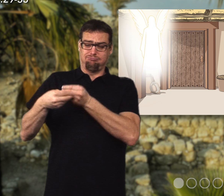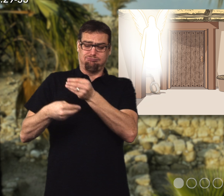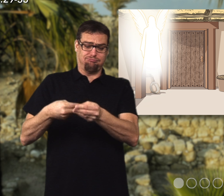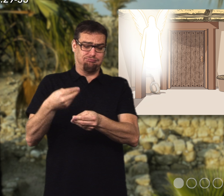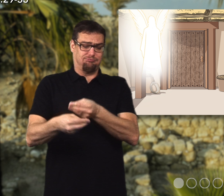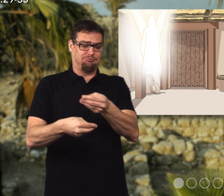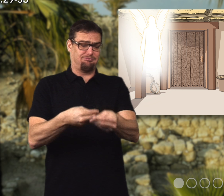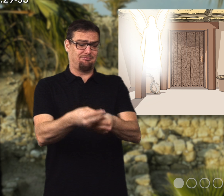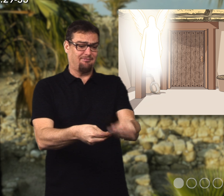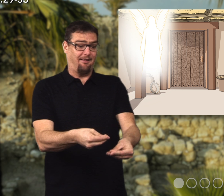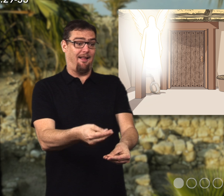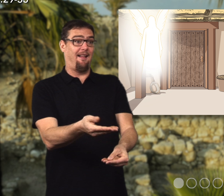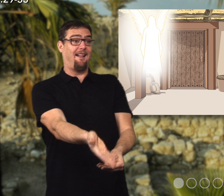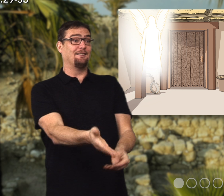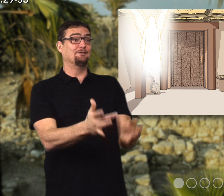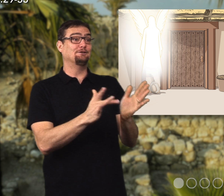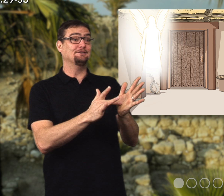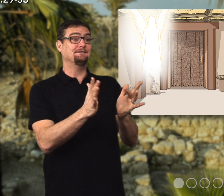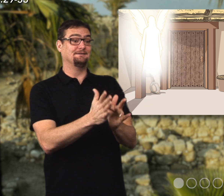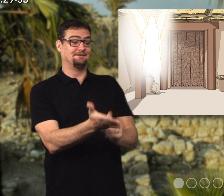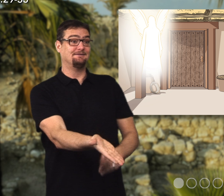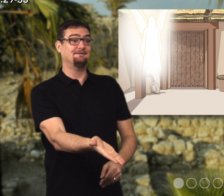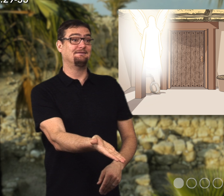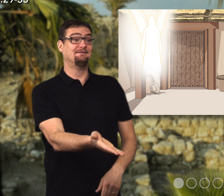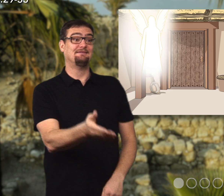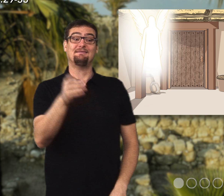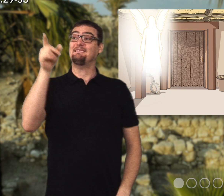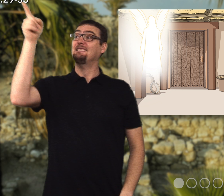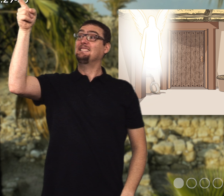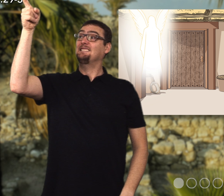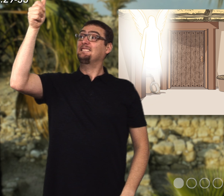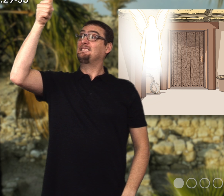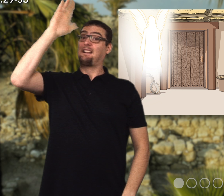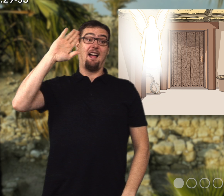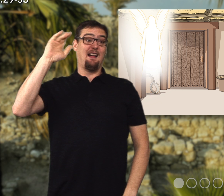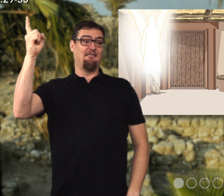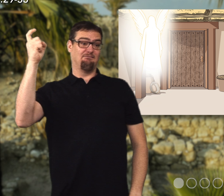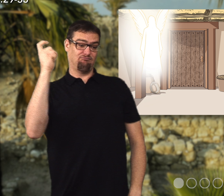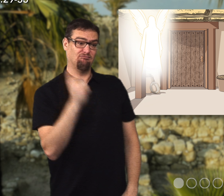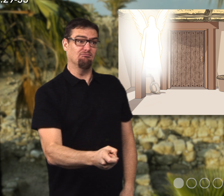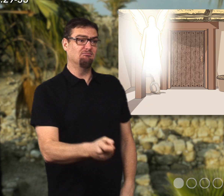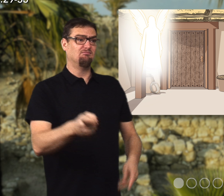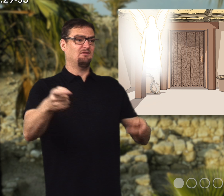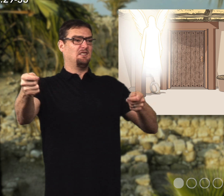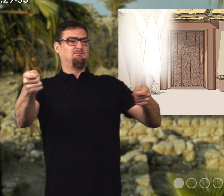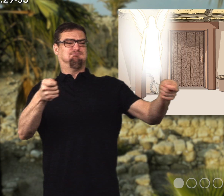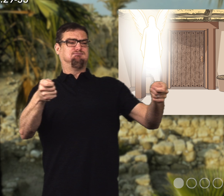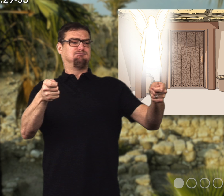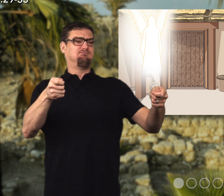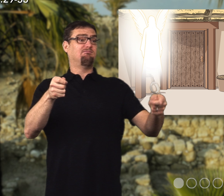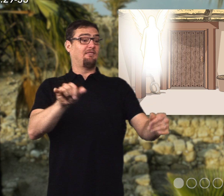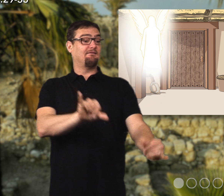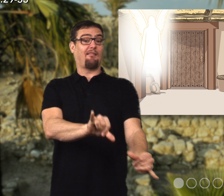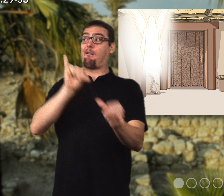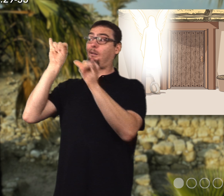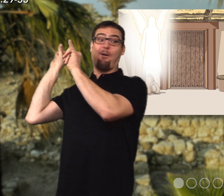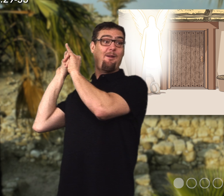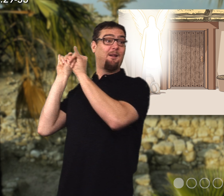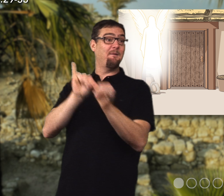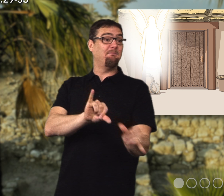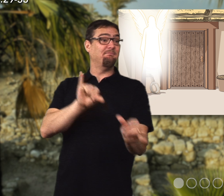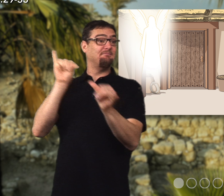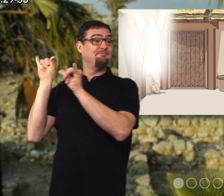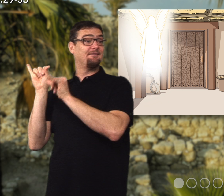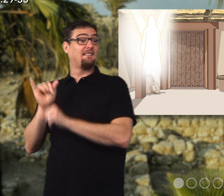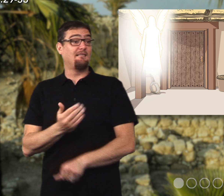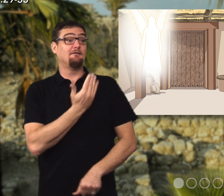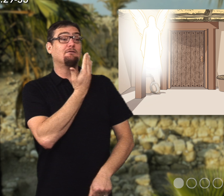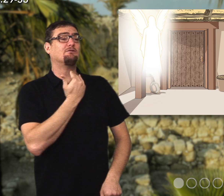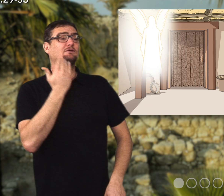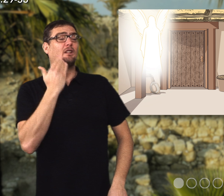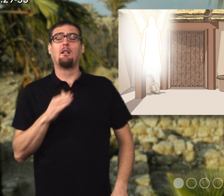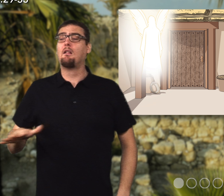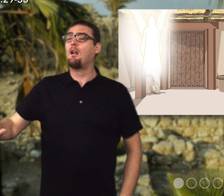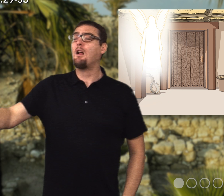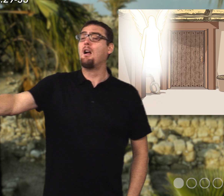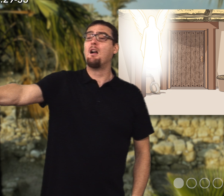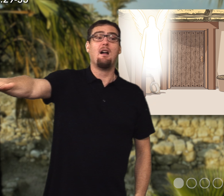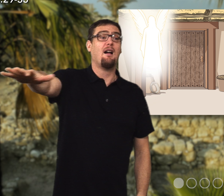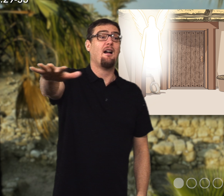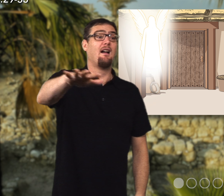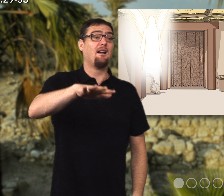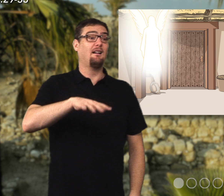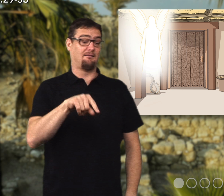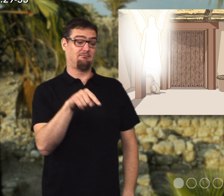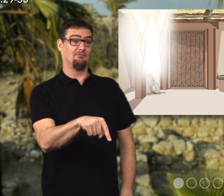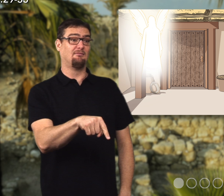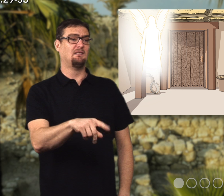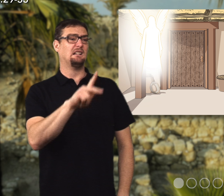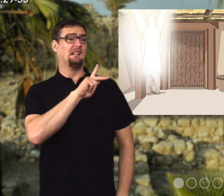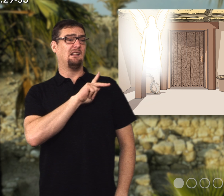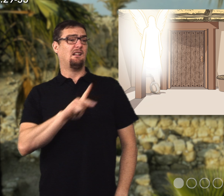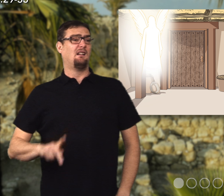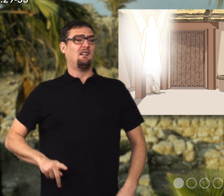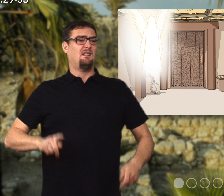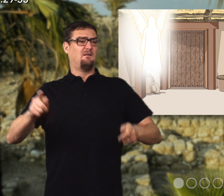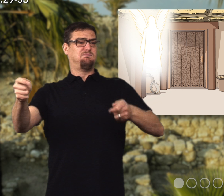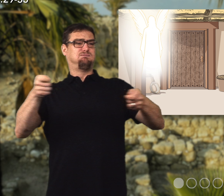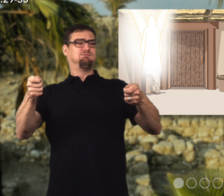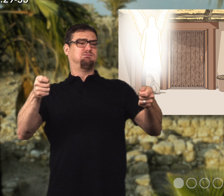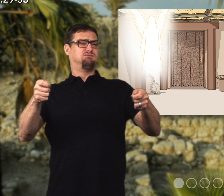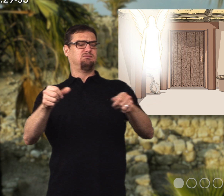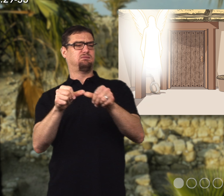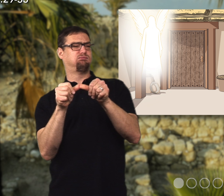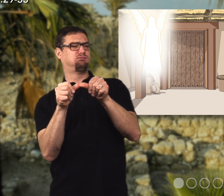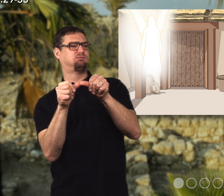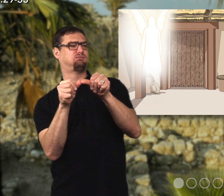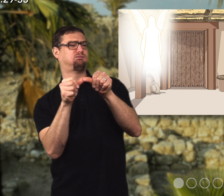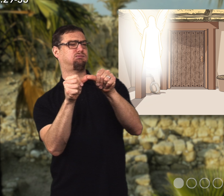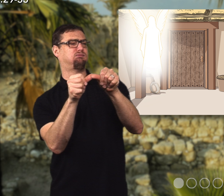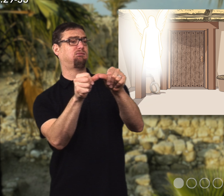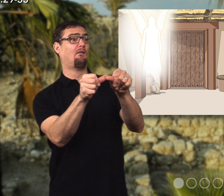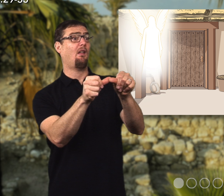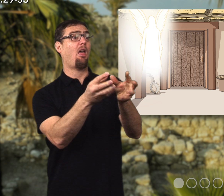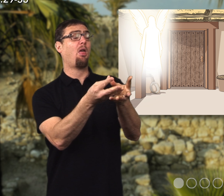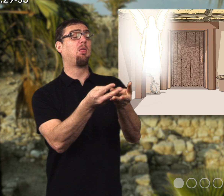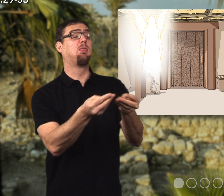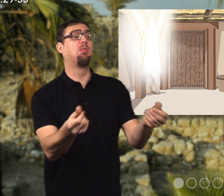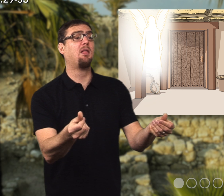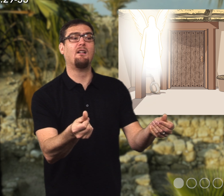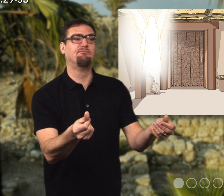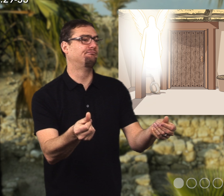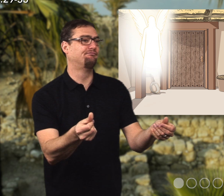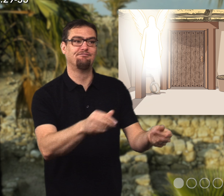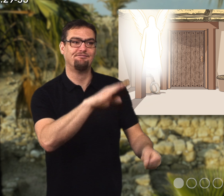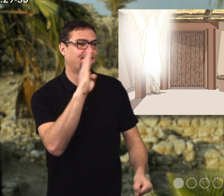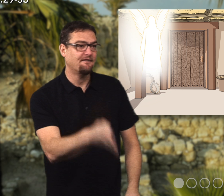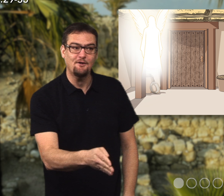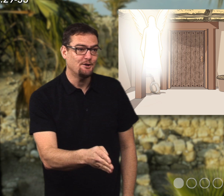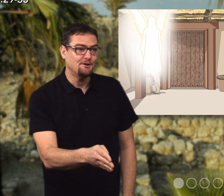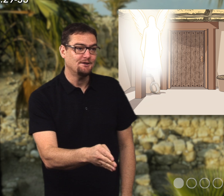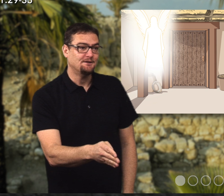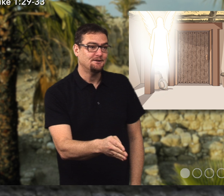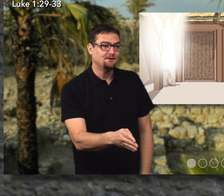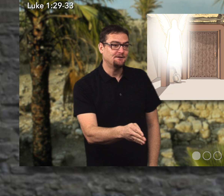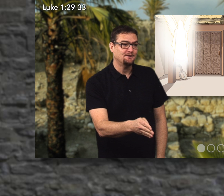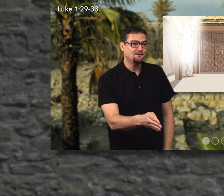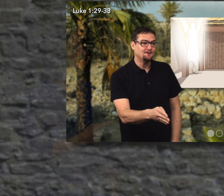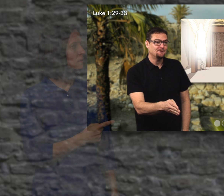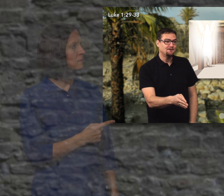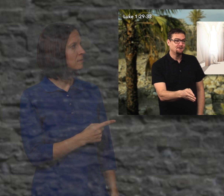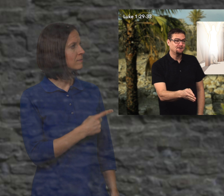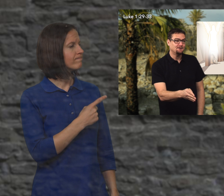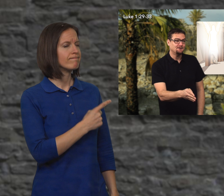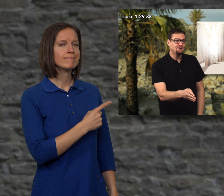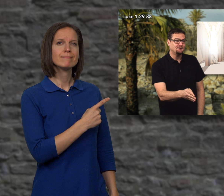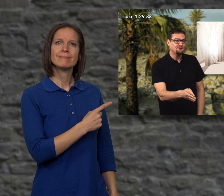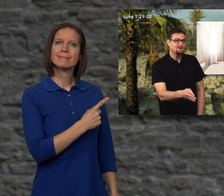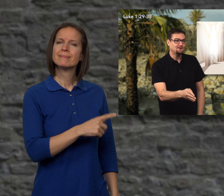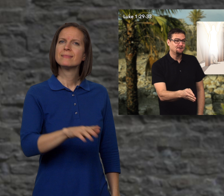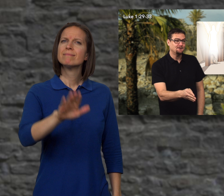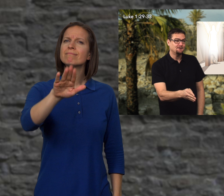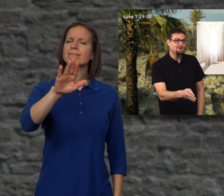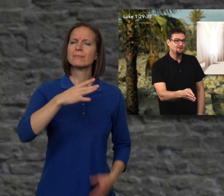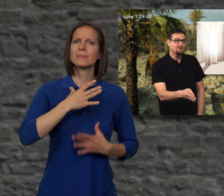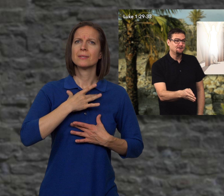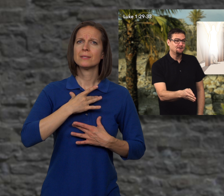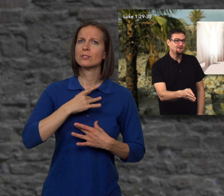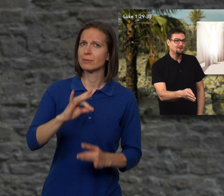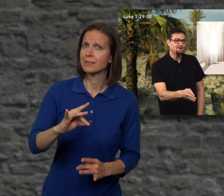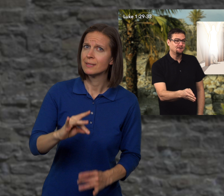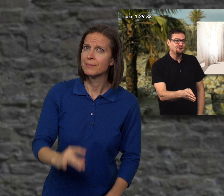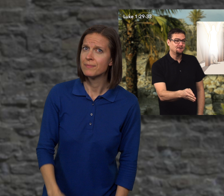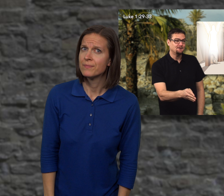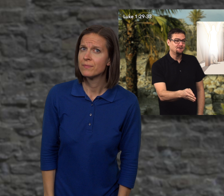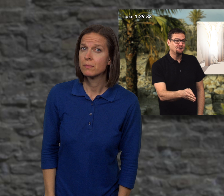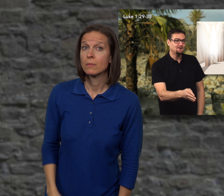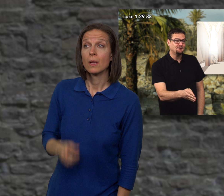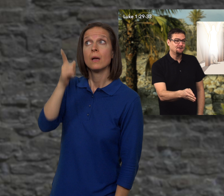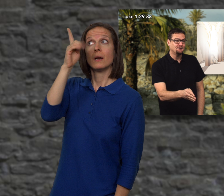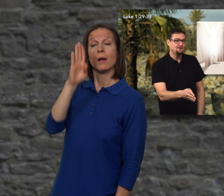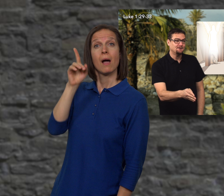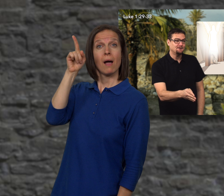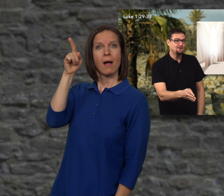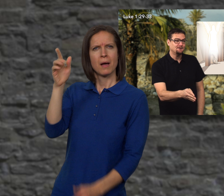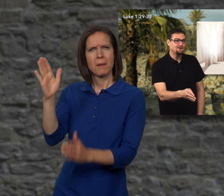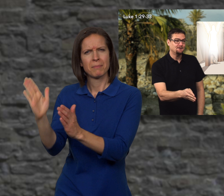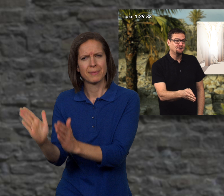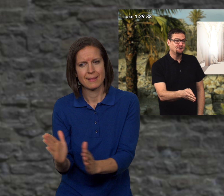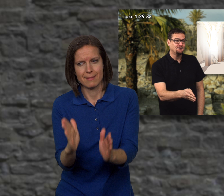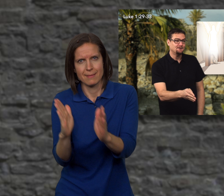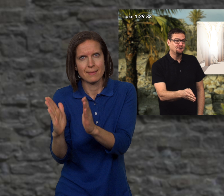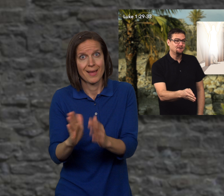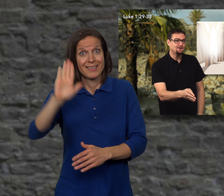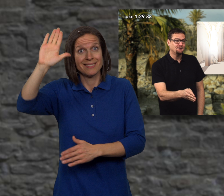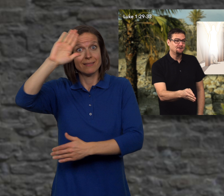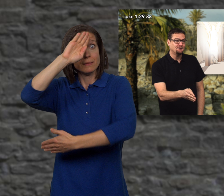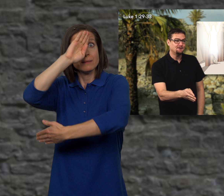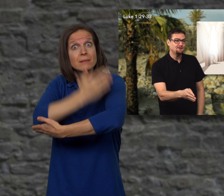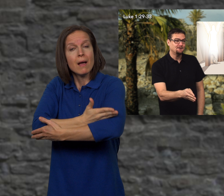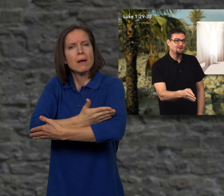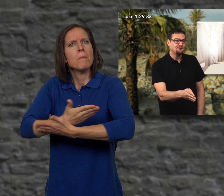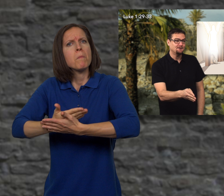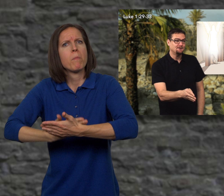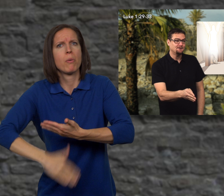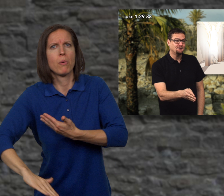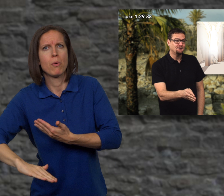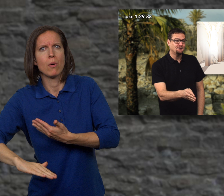He will be great and will be called the Son of the Most High.